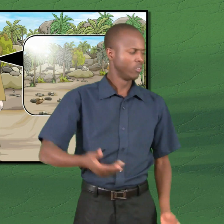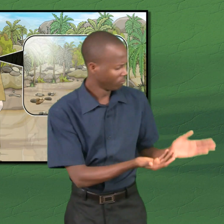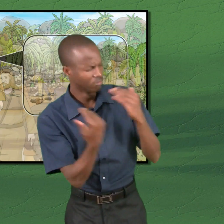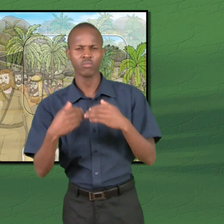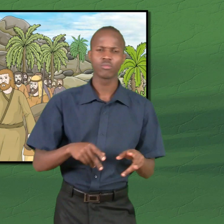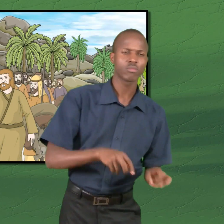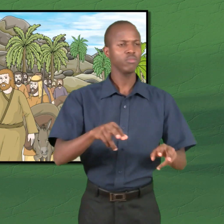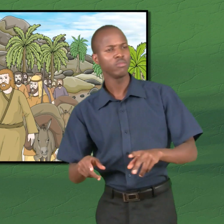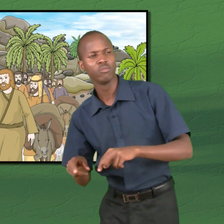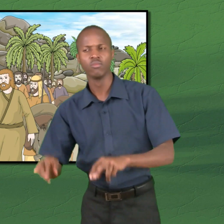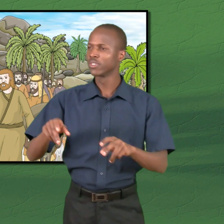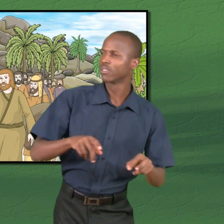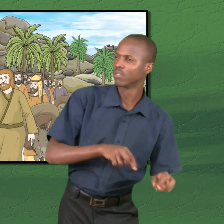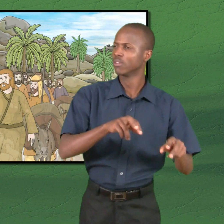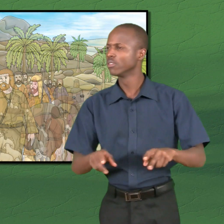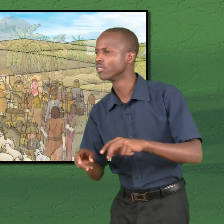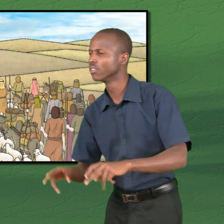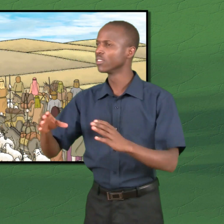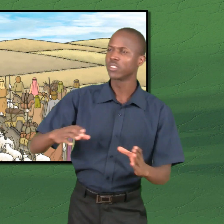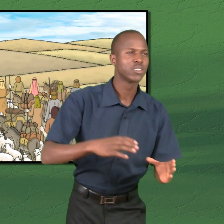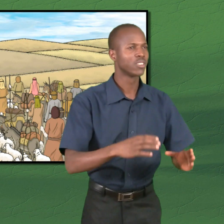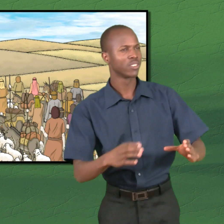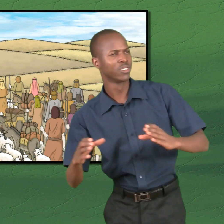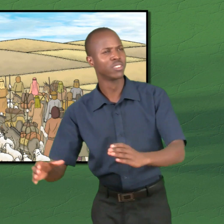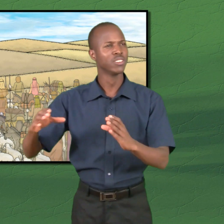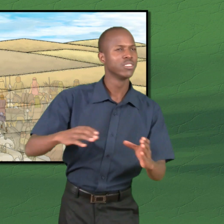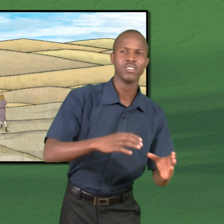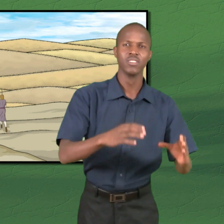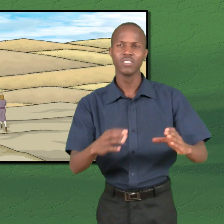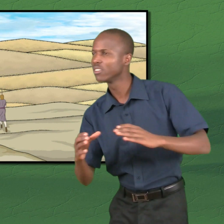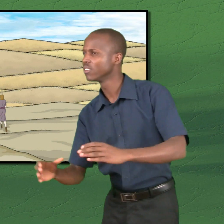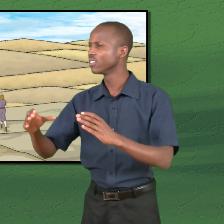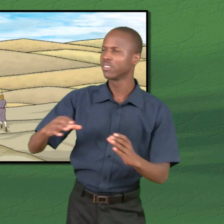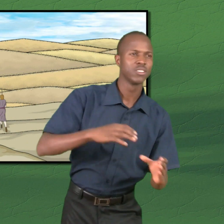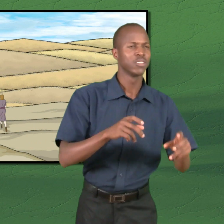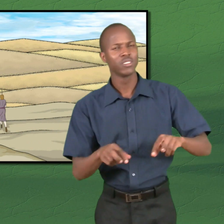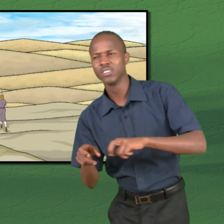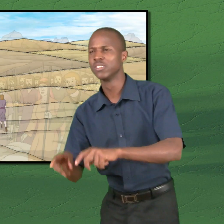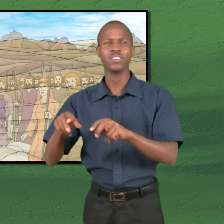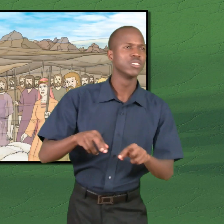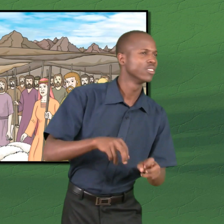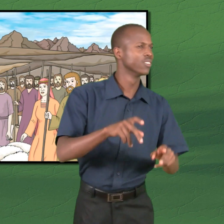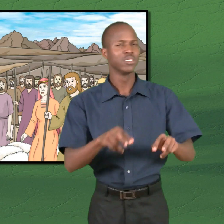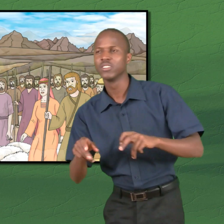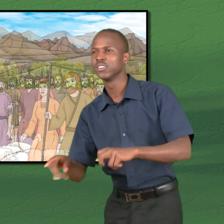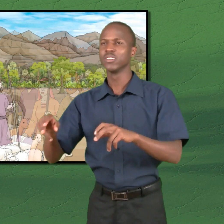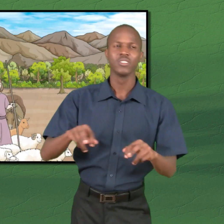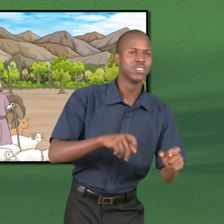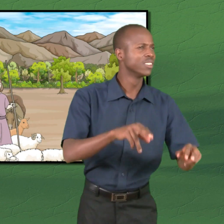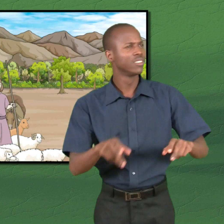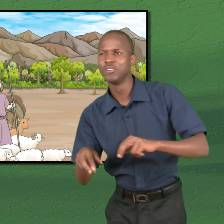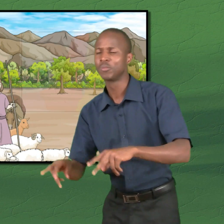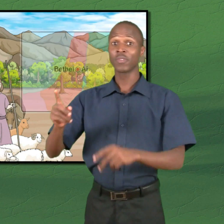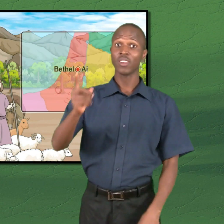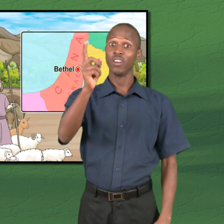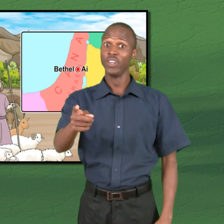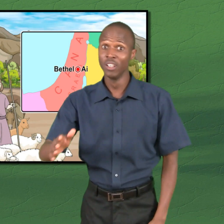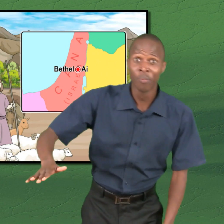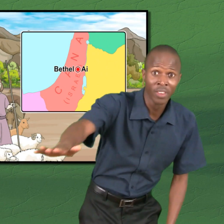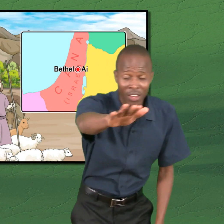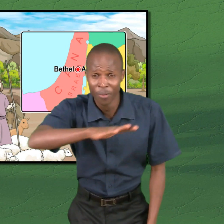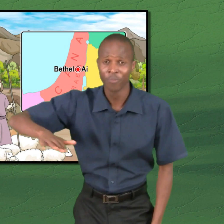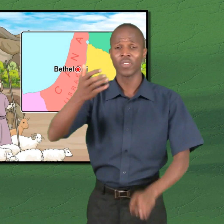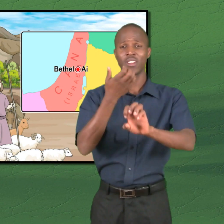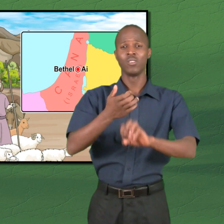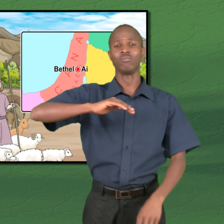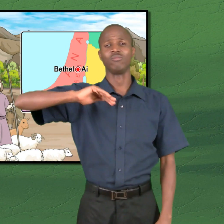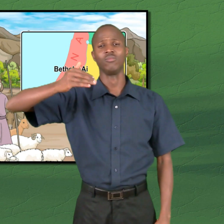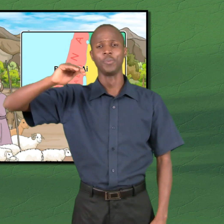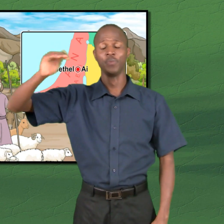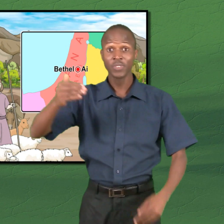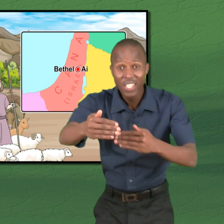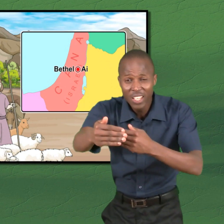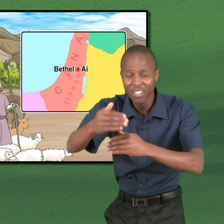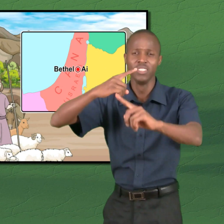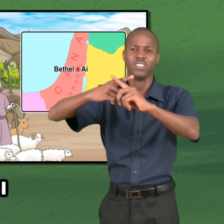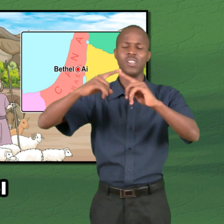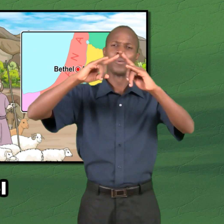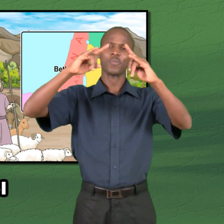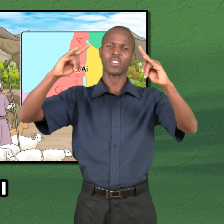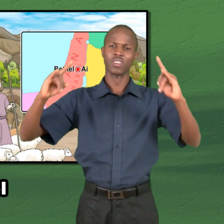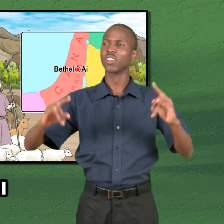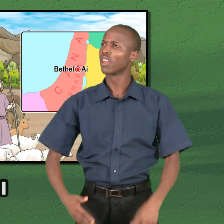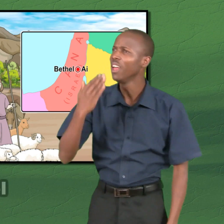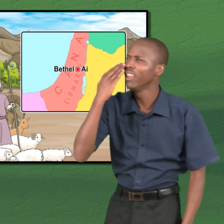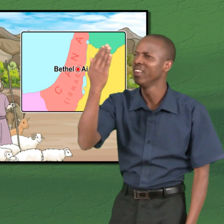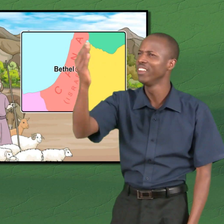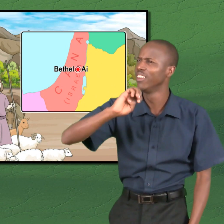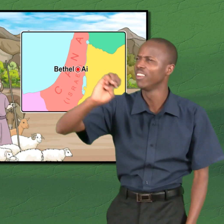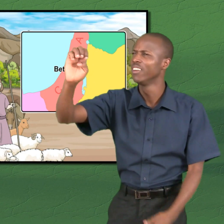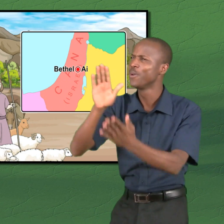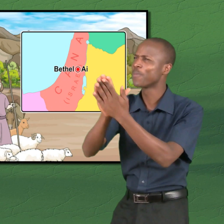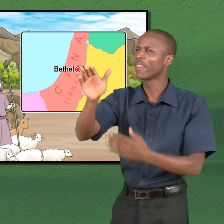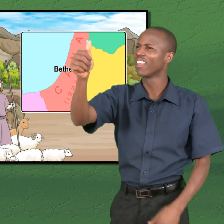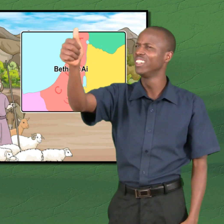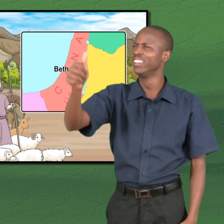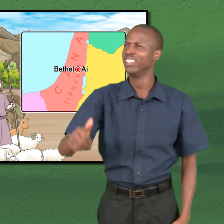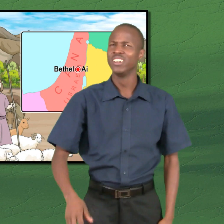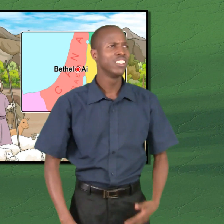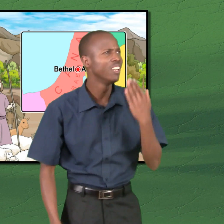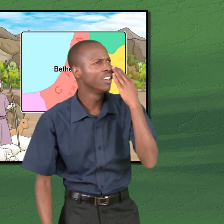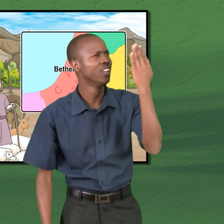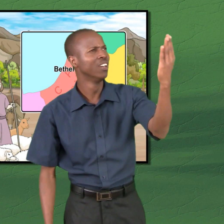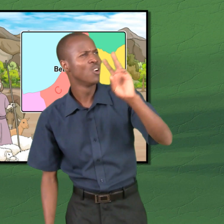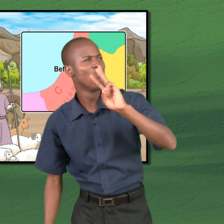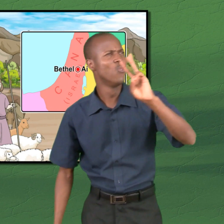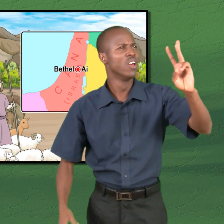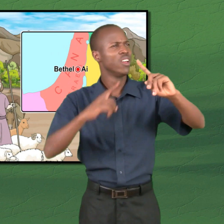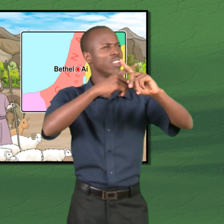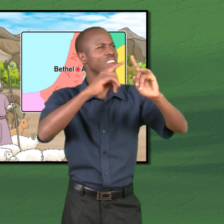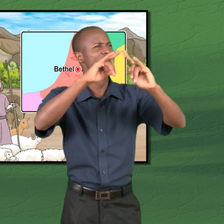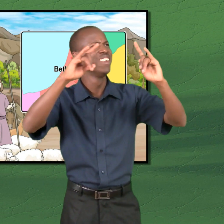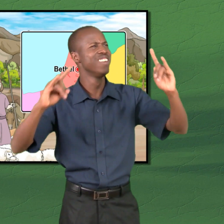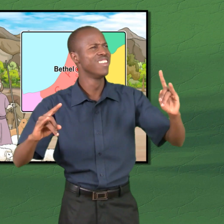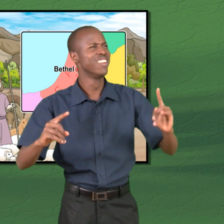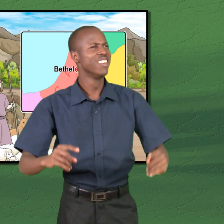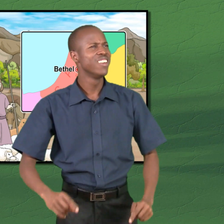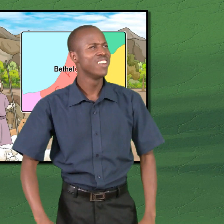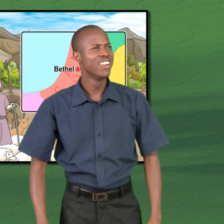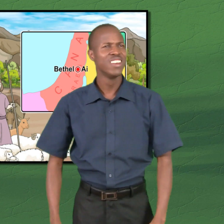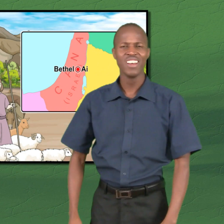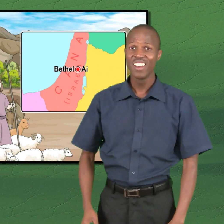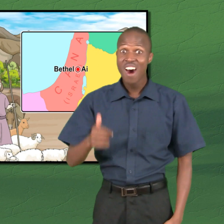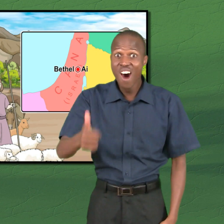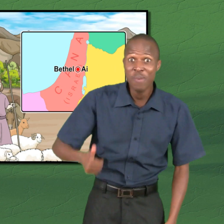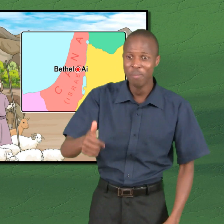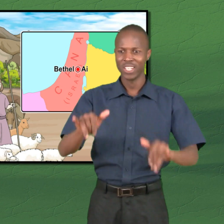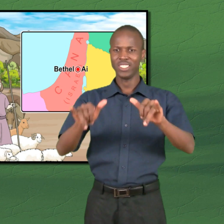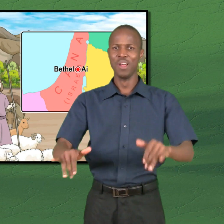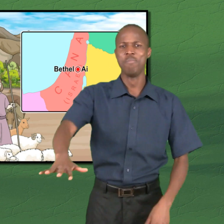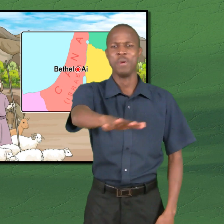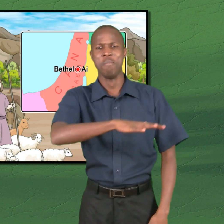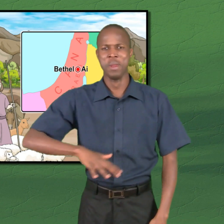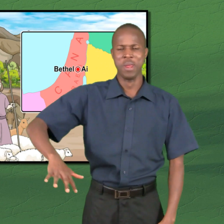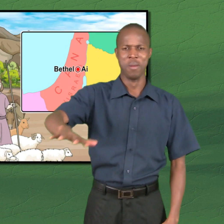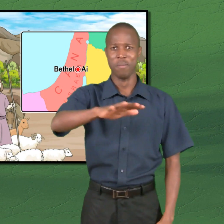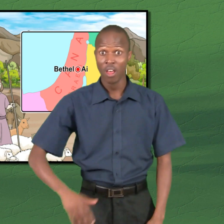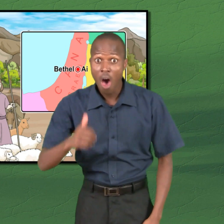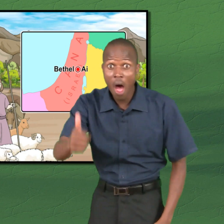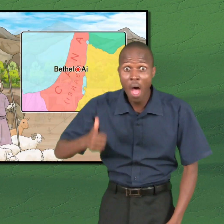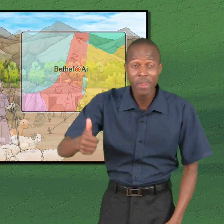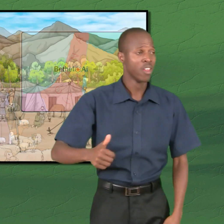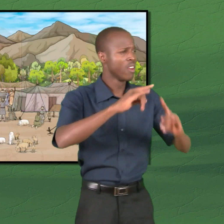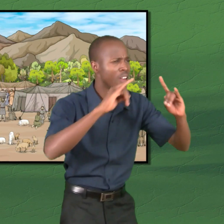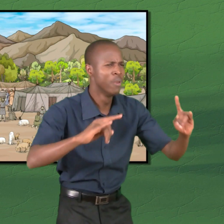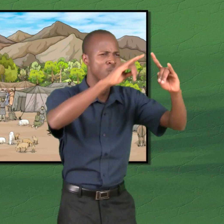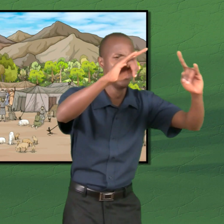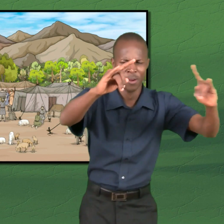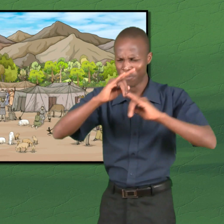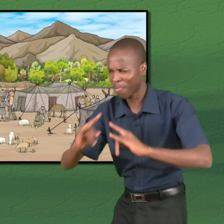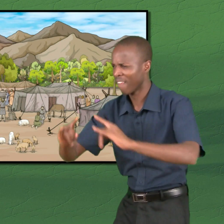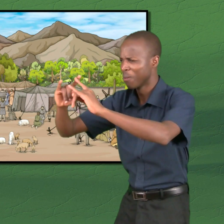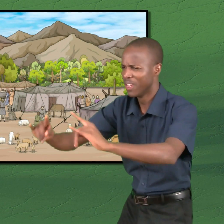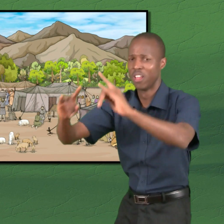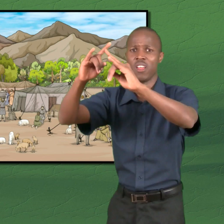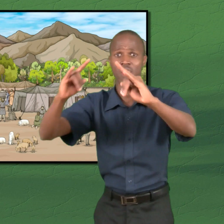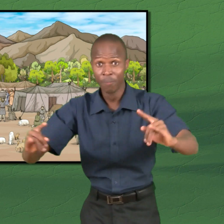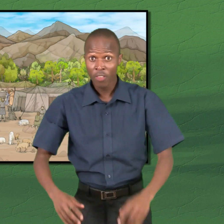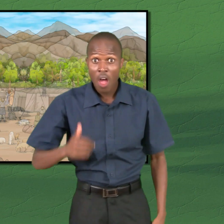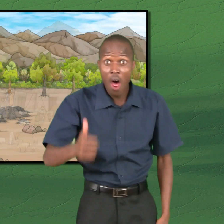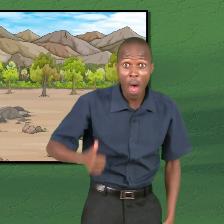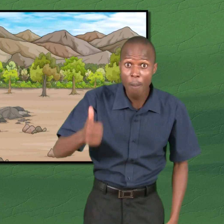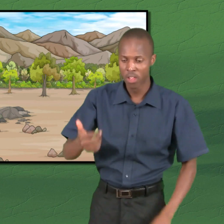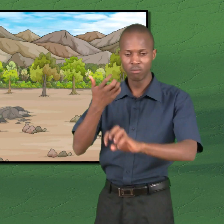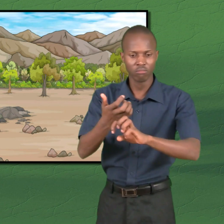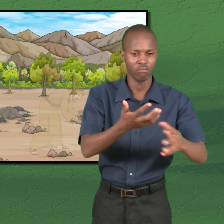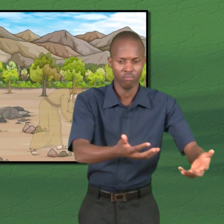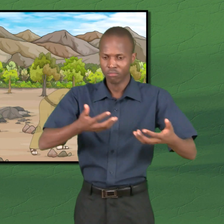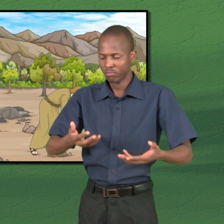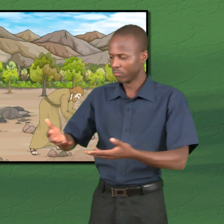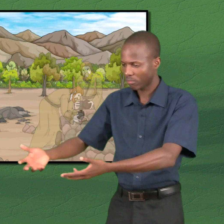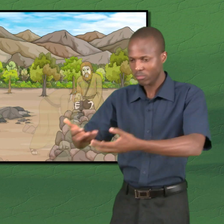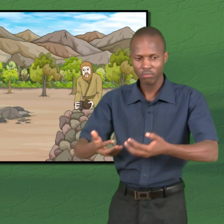From there Abram moved on to the hill country east of Bethel and pitched his tent, with Bethel to the west and Ai to the east.